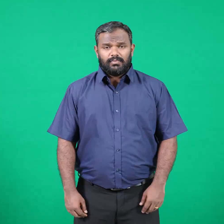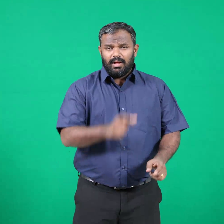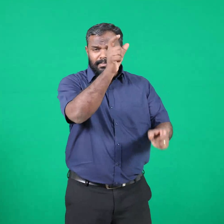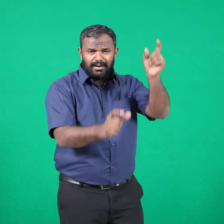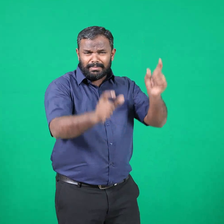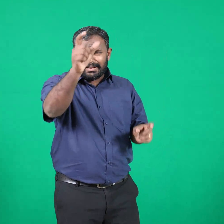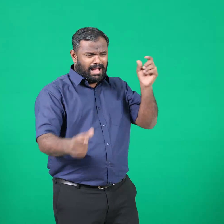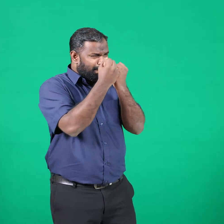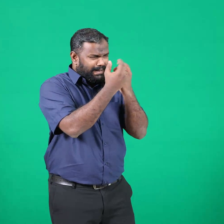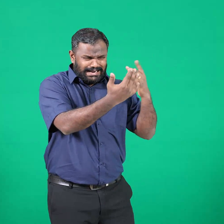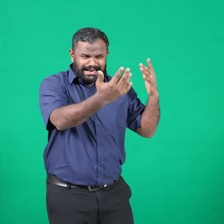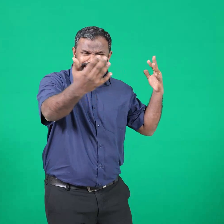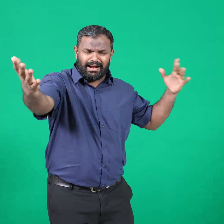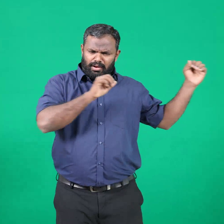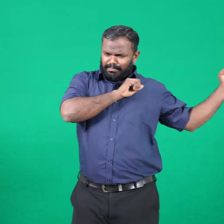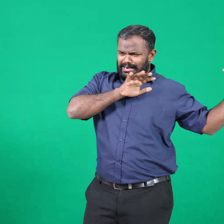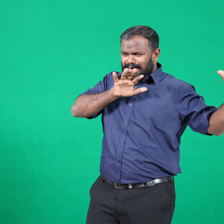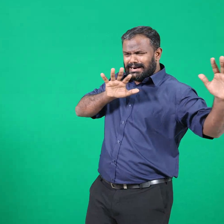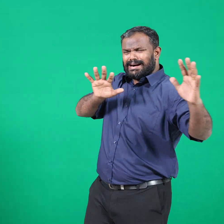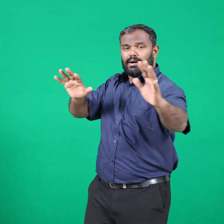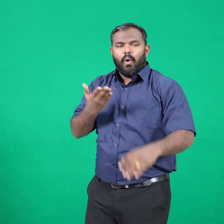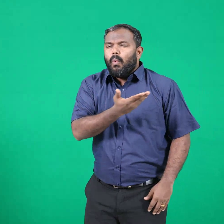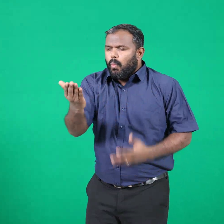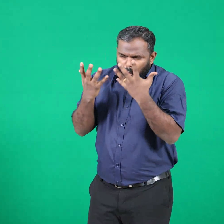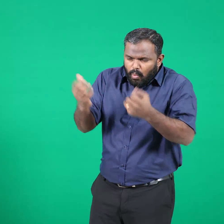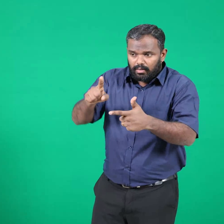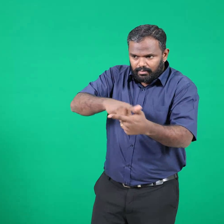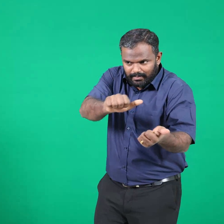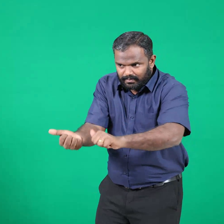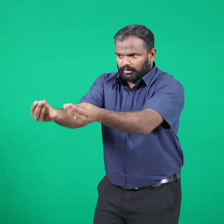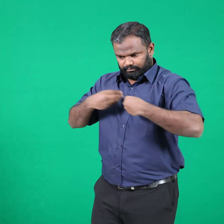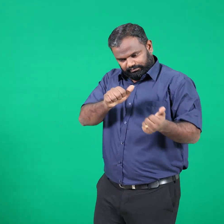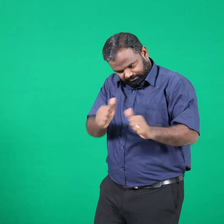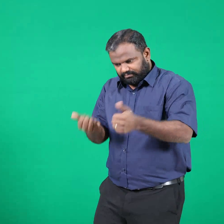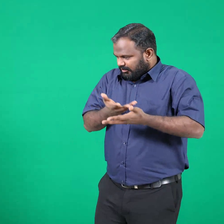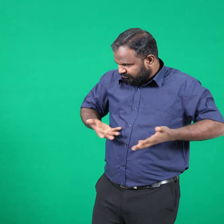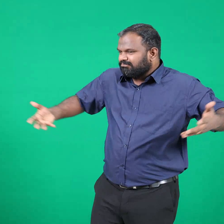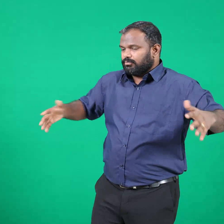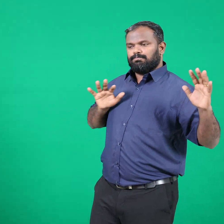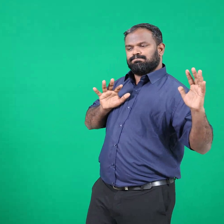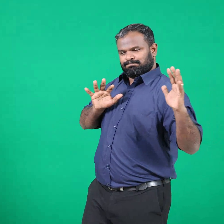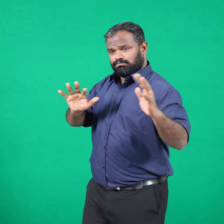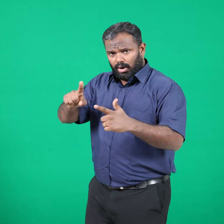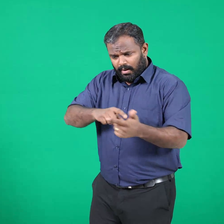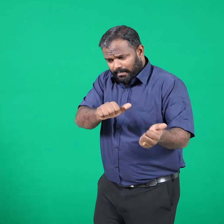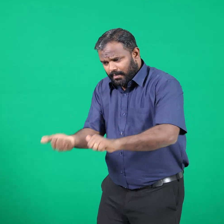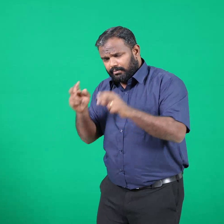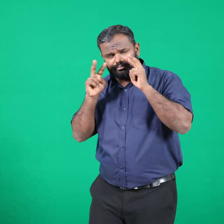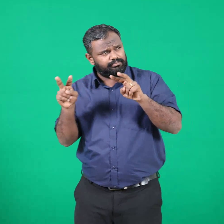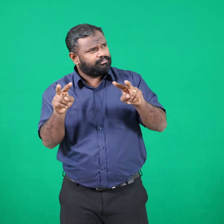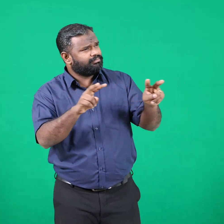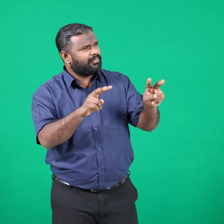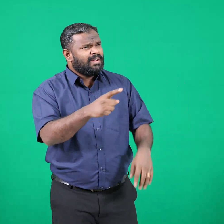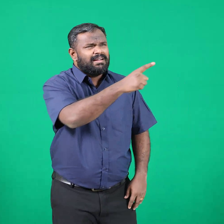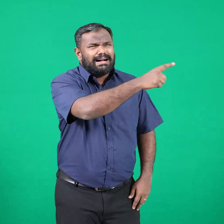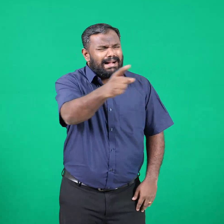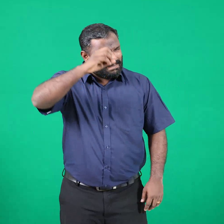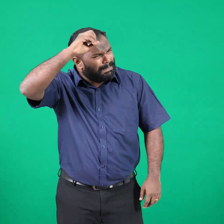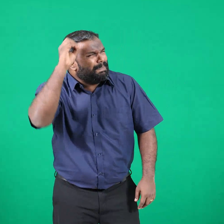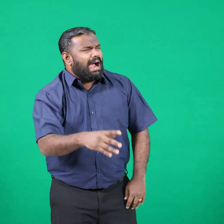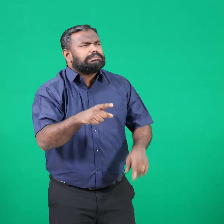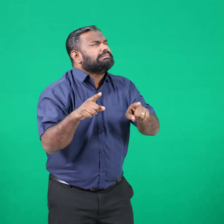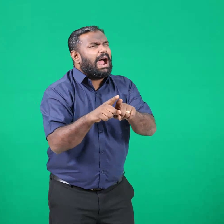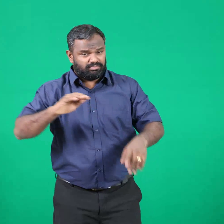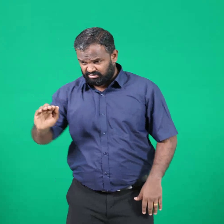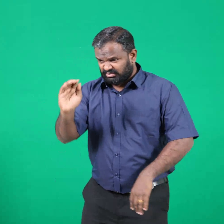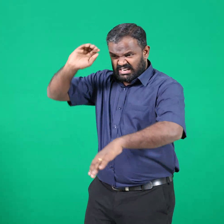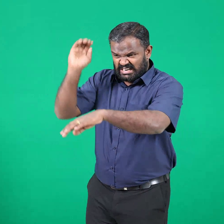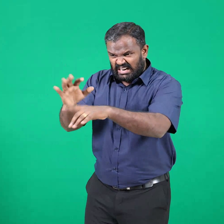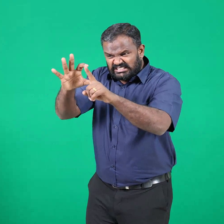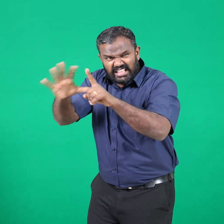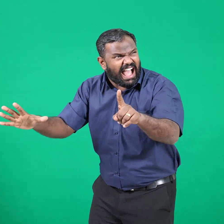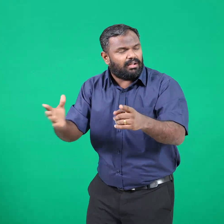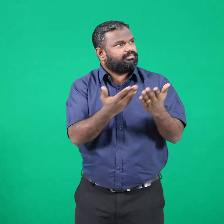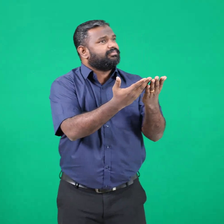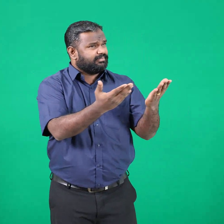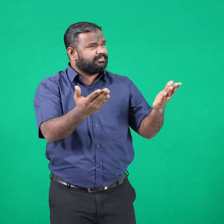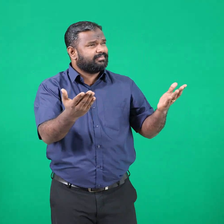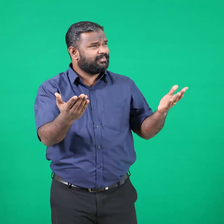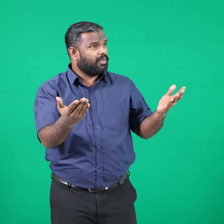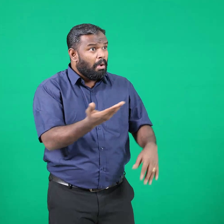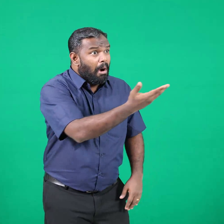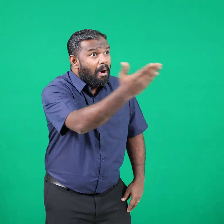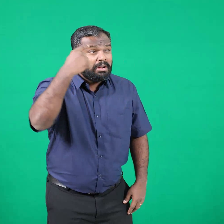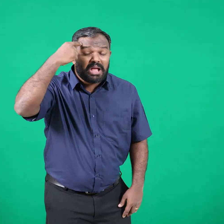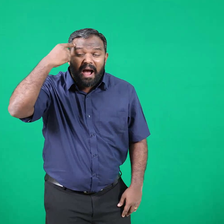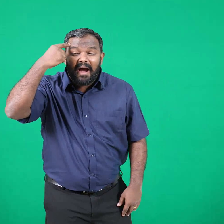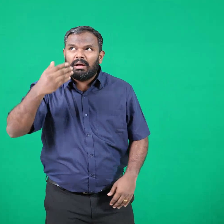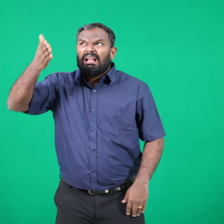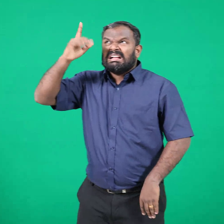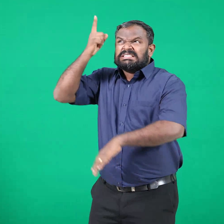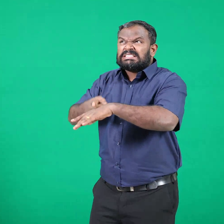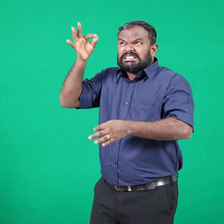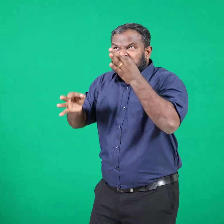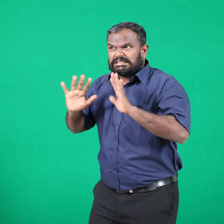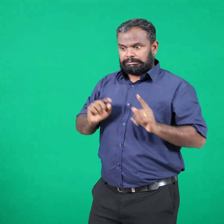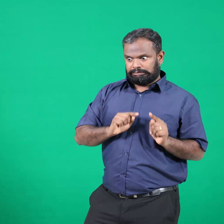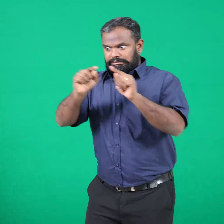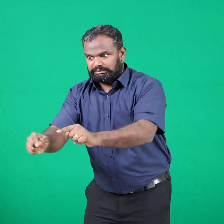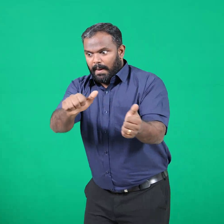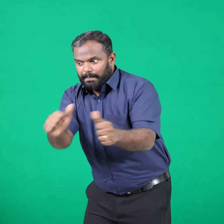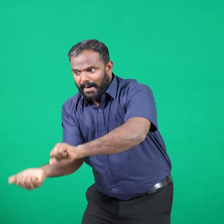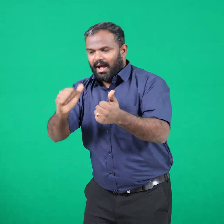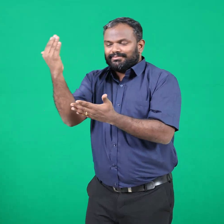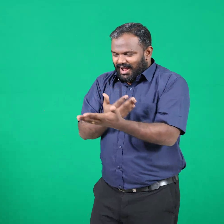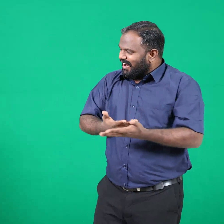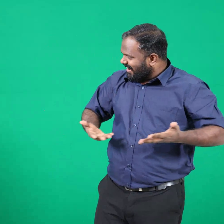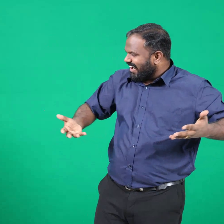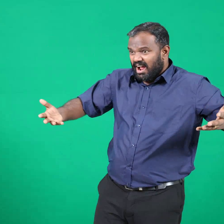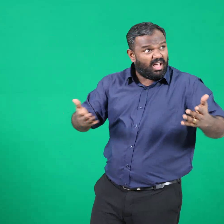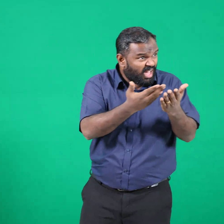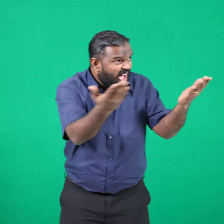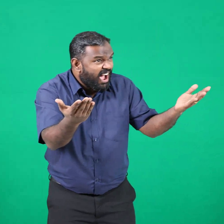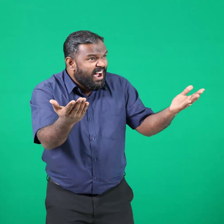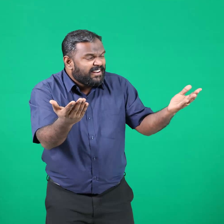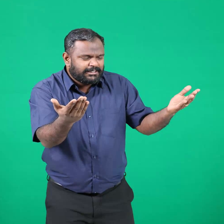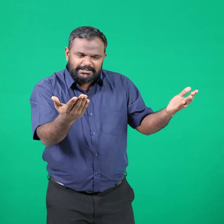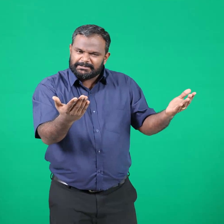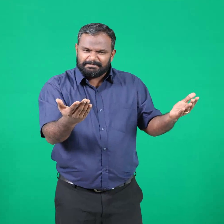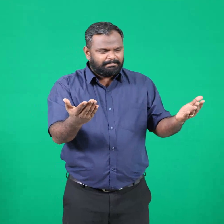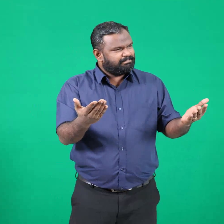Then John said to the crowds coming out to be baptized by him, "You brood of vipers, who warned you to flee from the coming wrath?